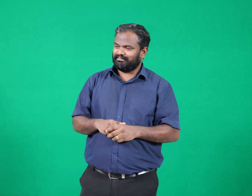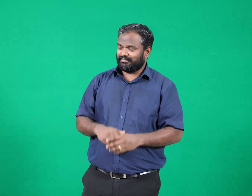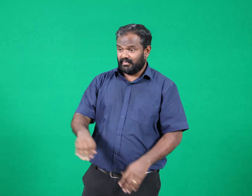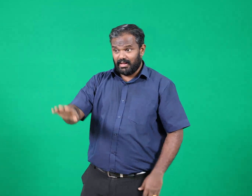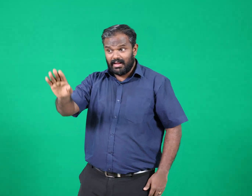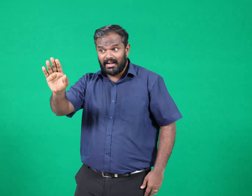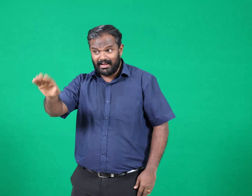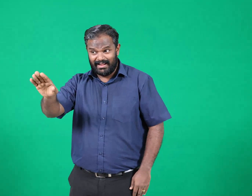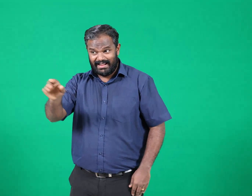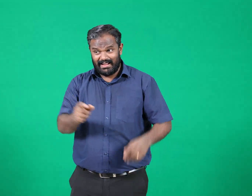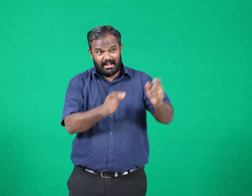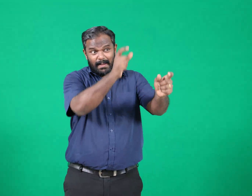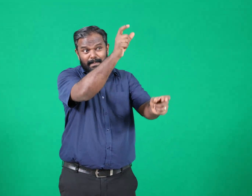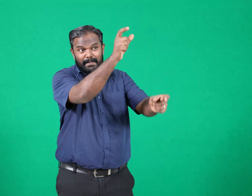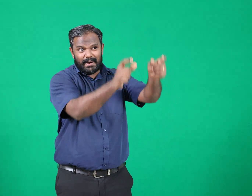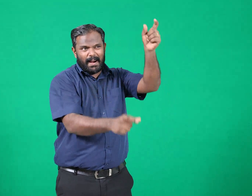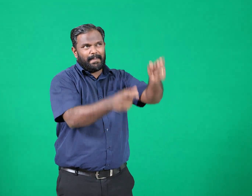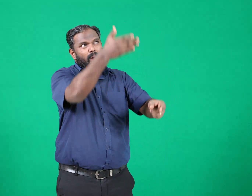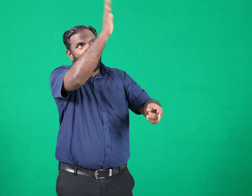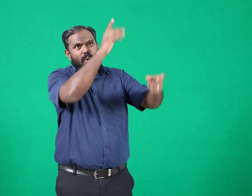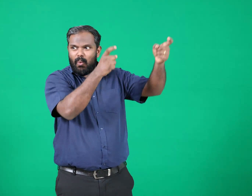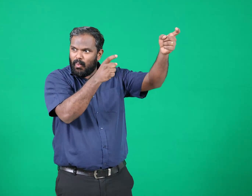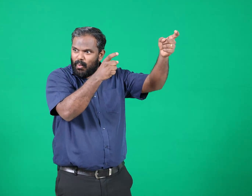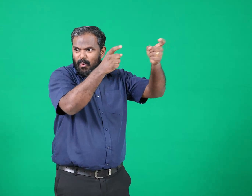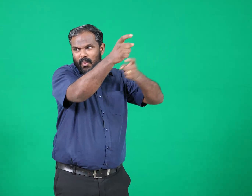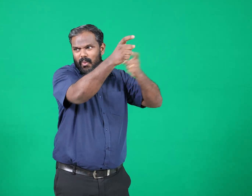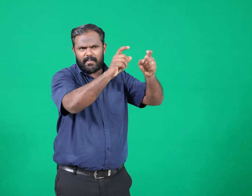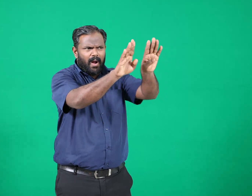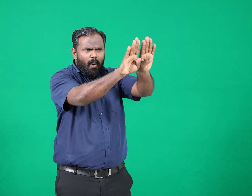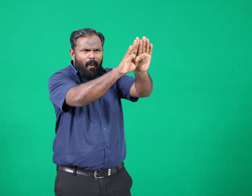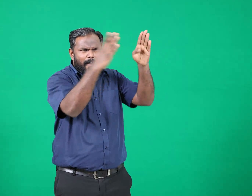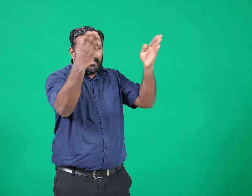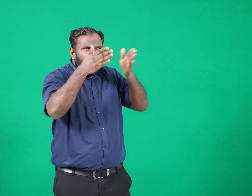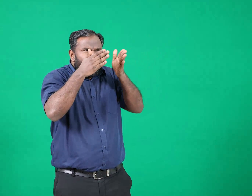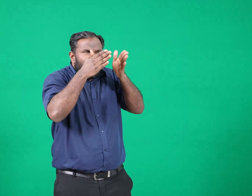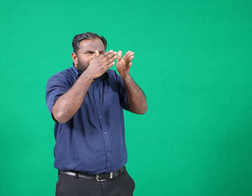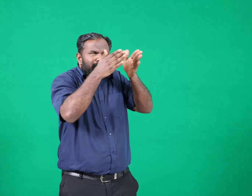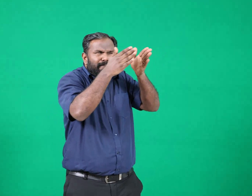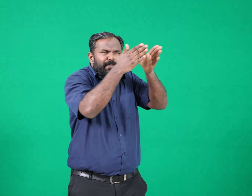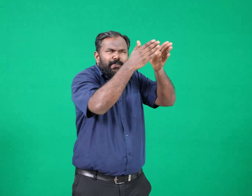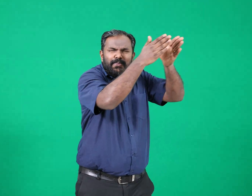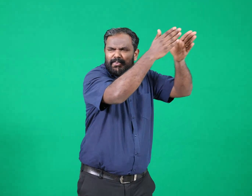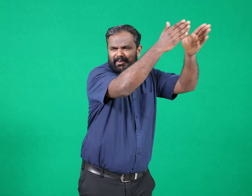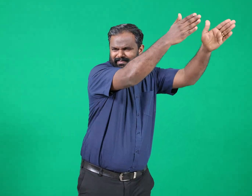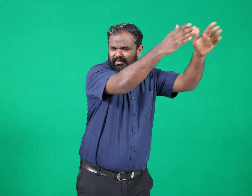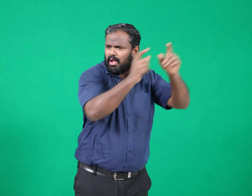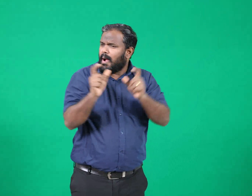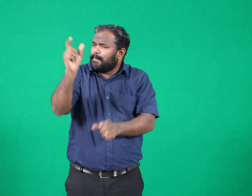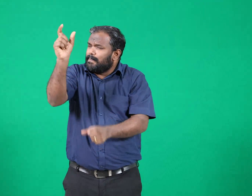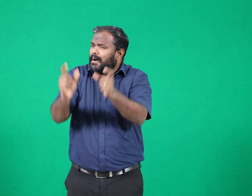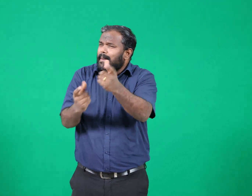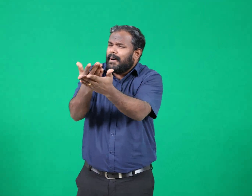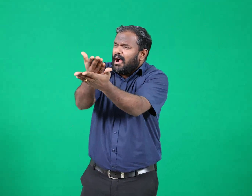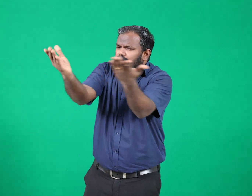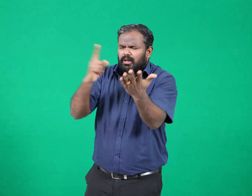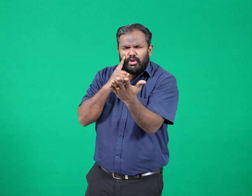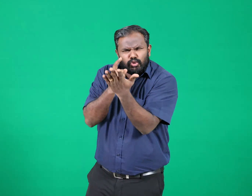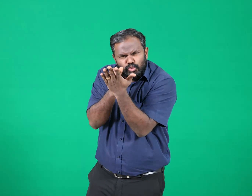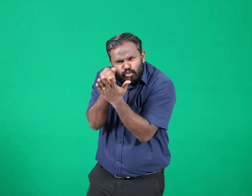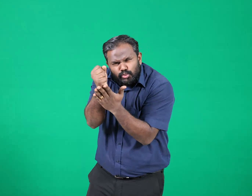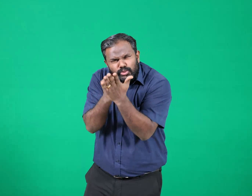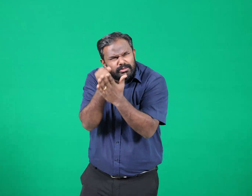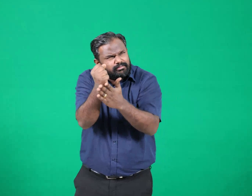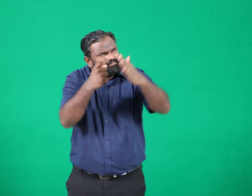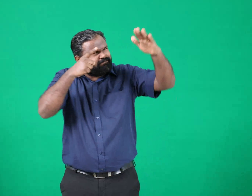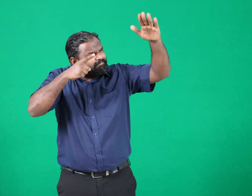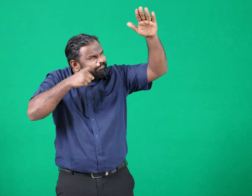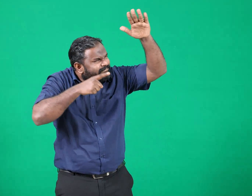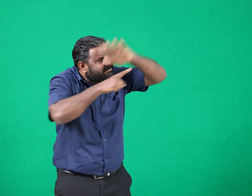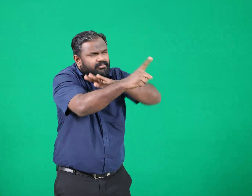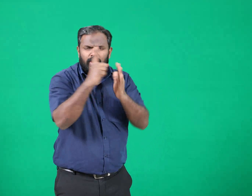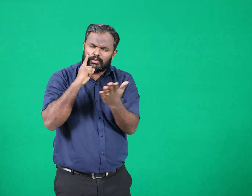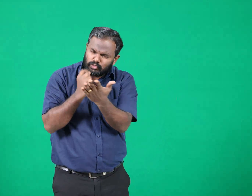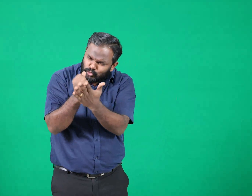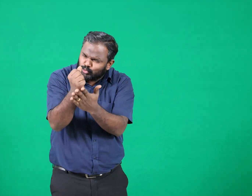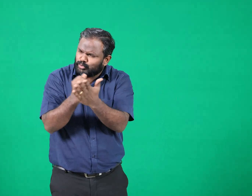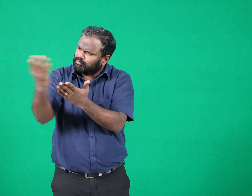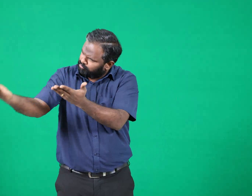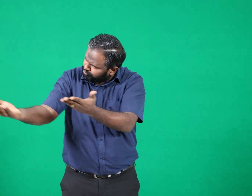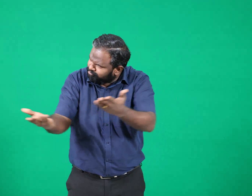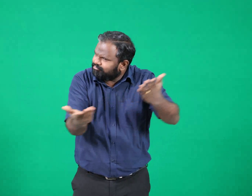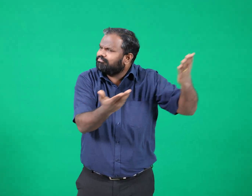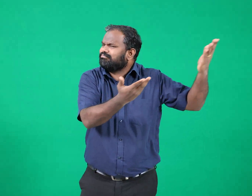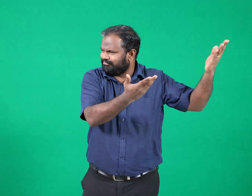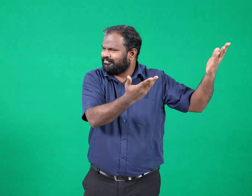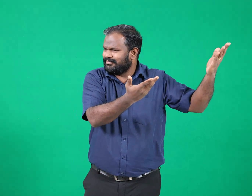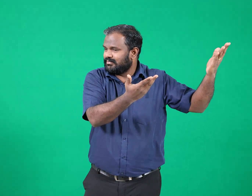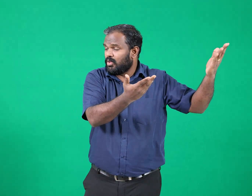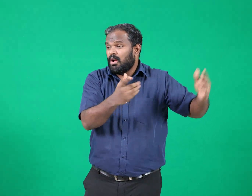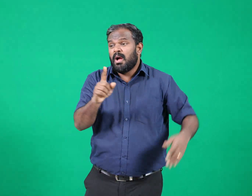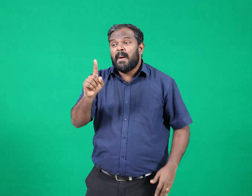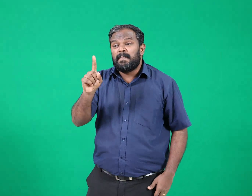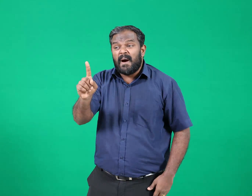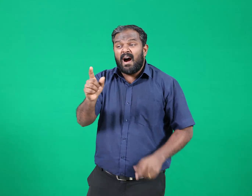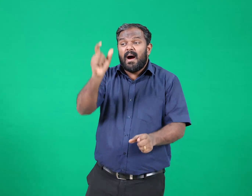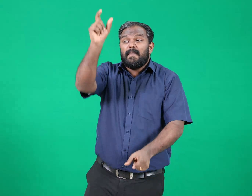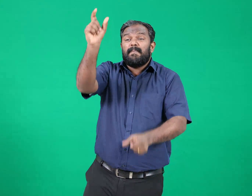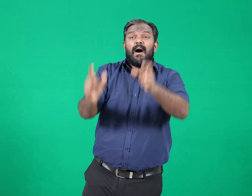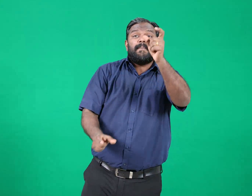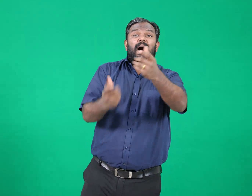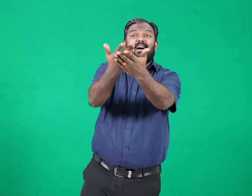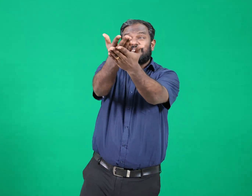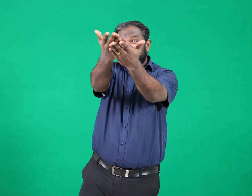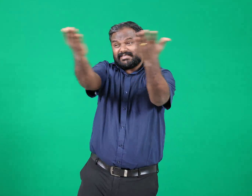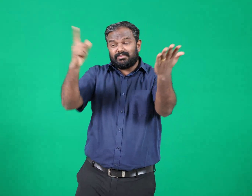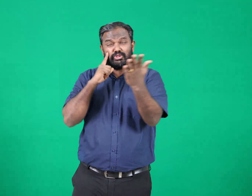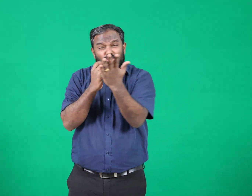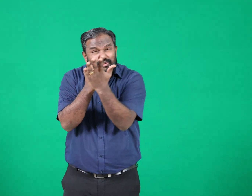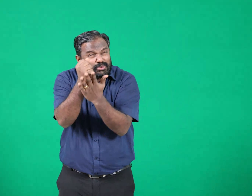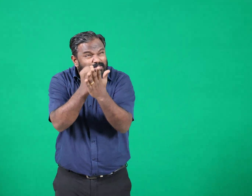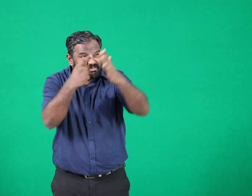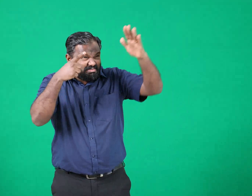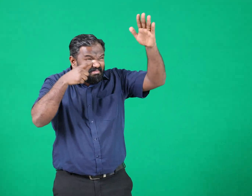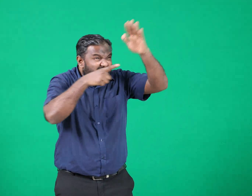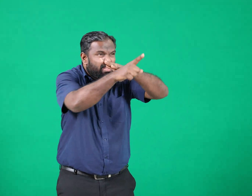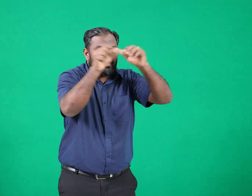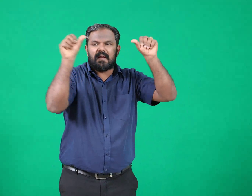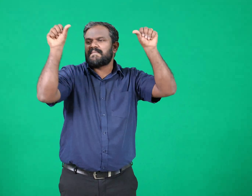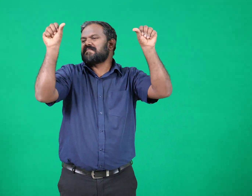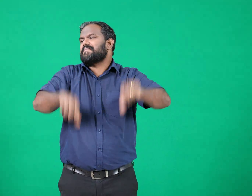For many, I tell you, will try to enter and will not be able.